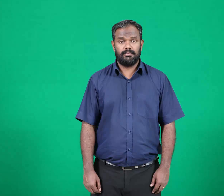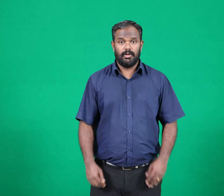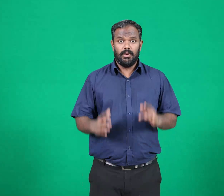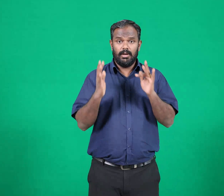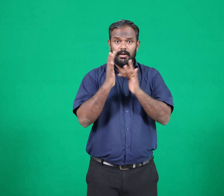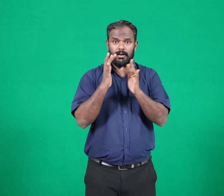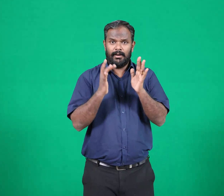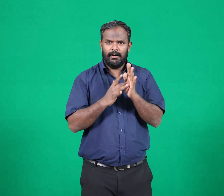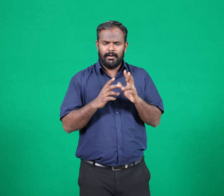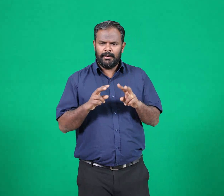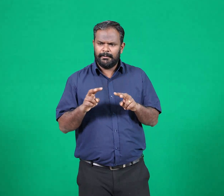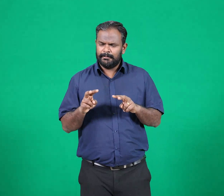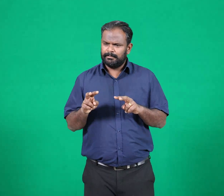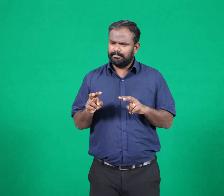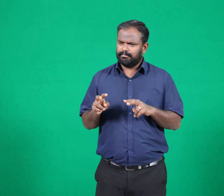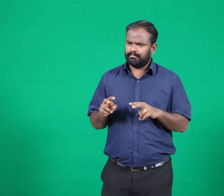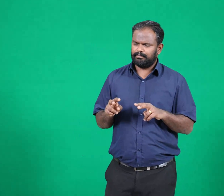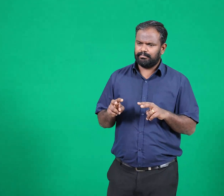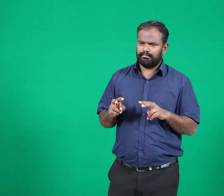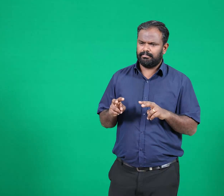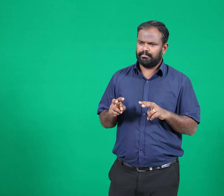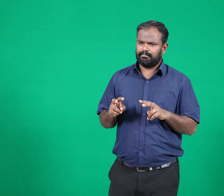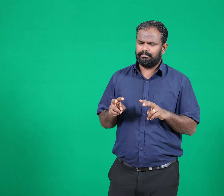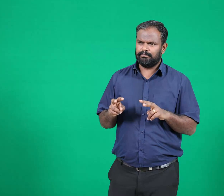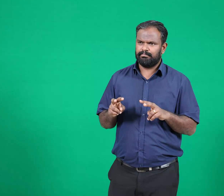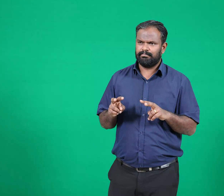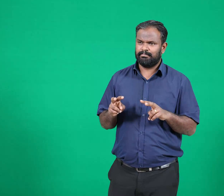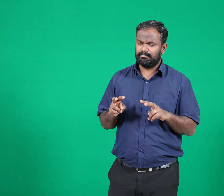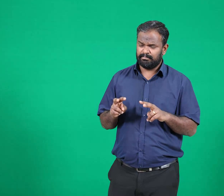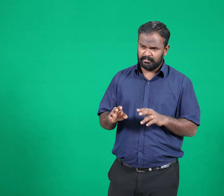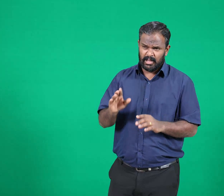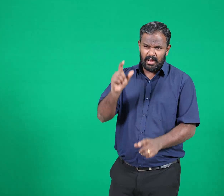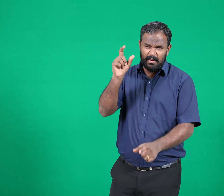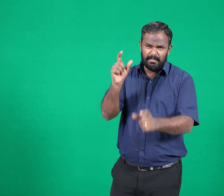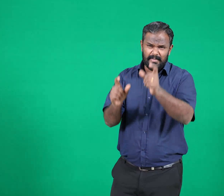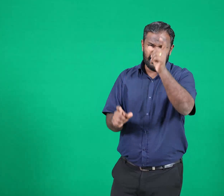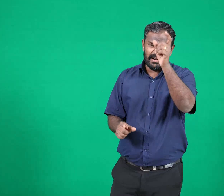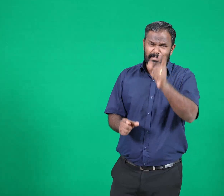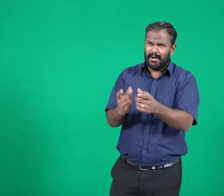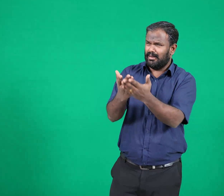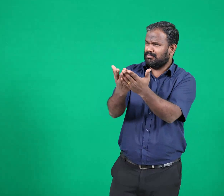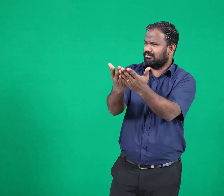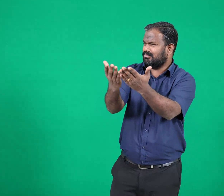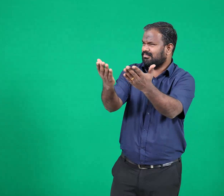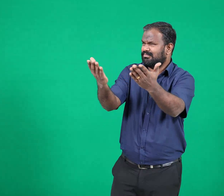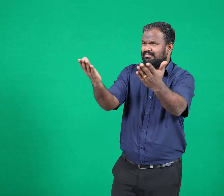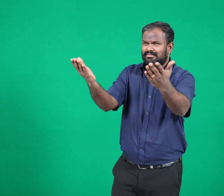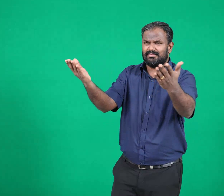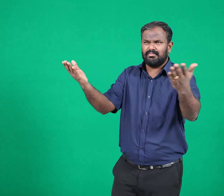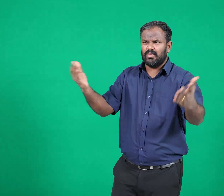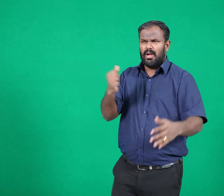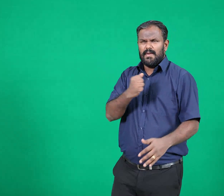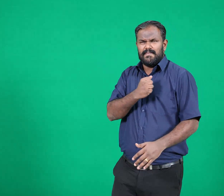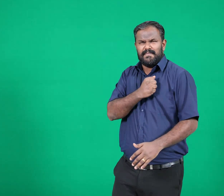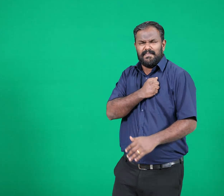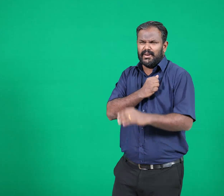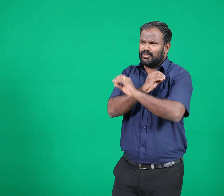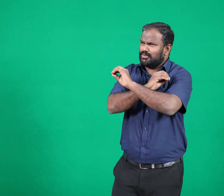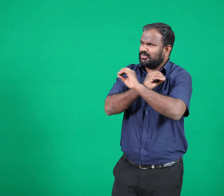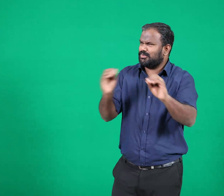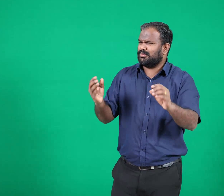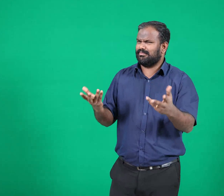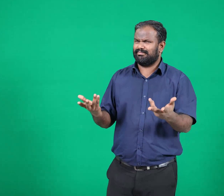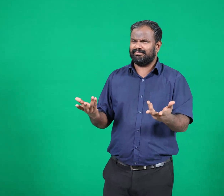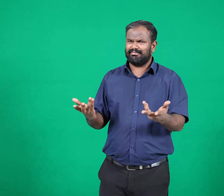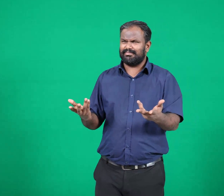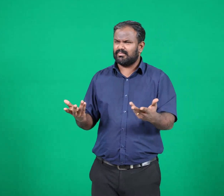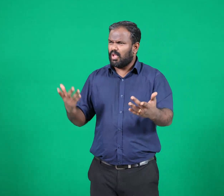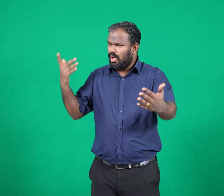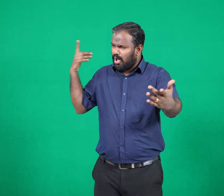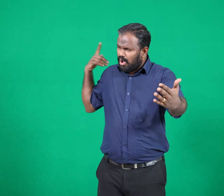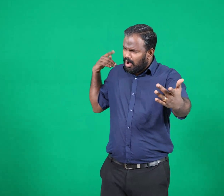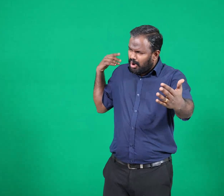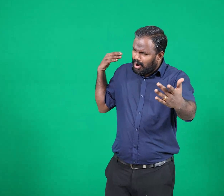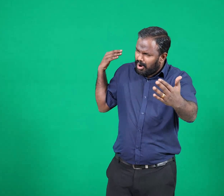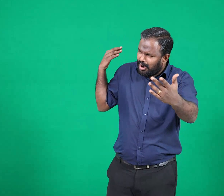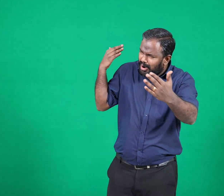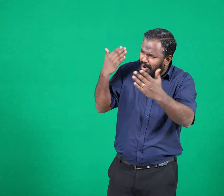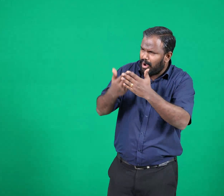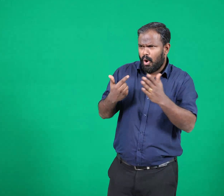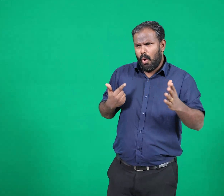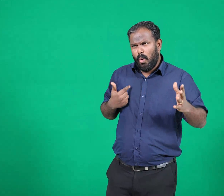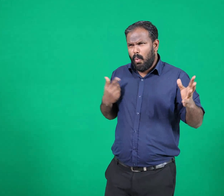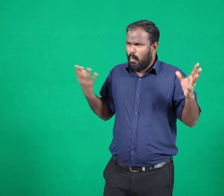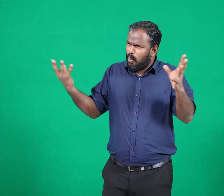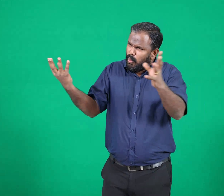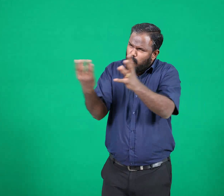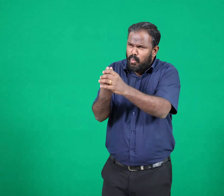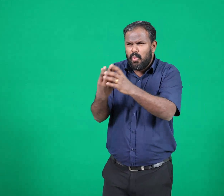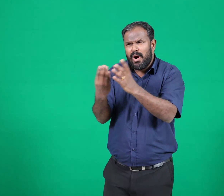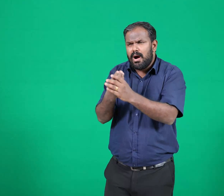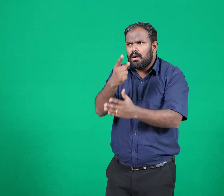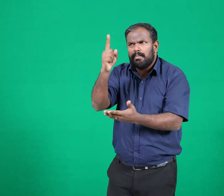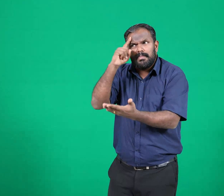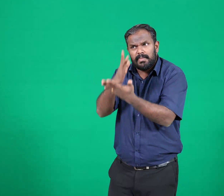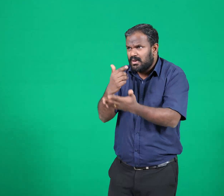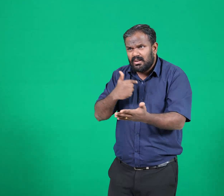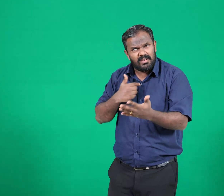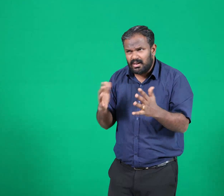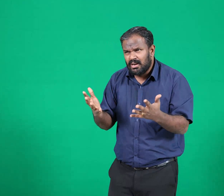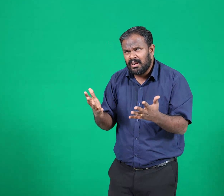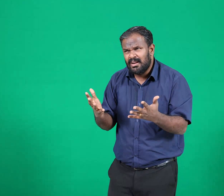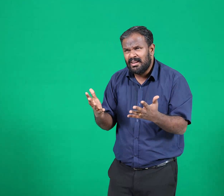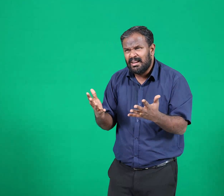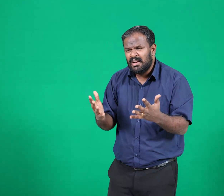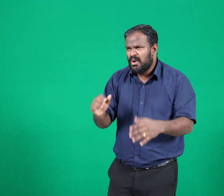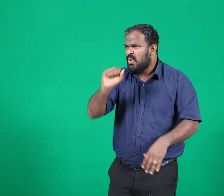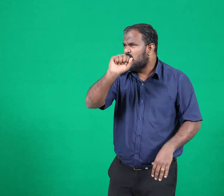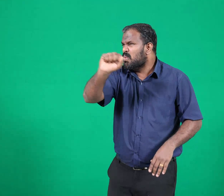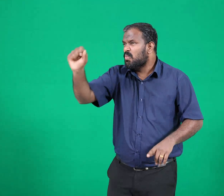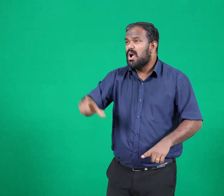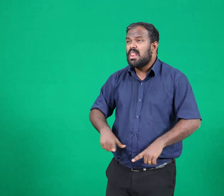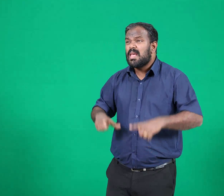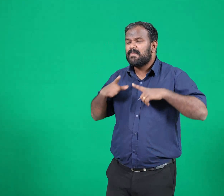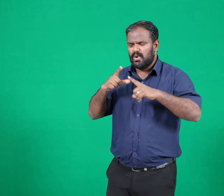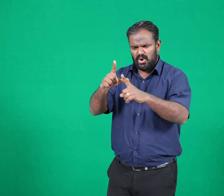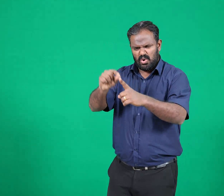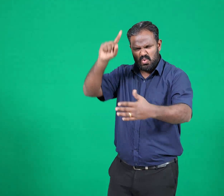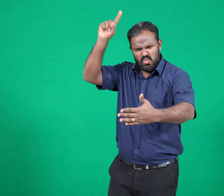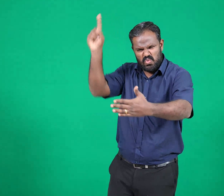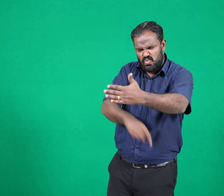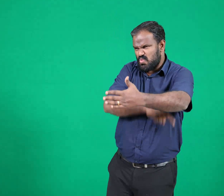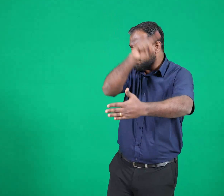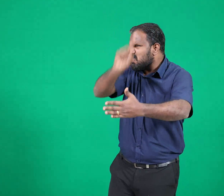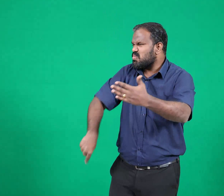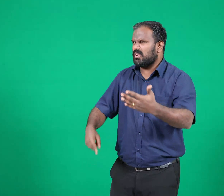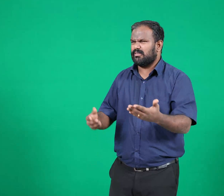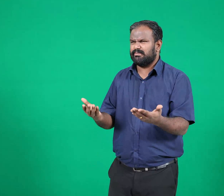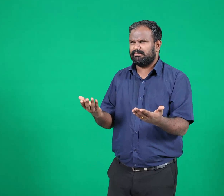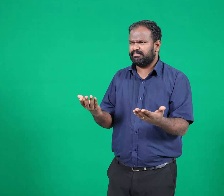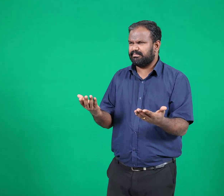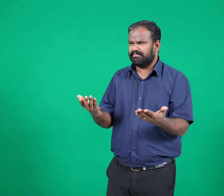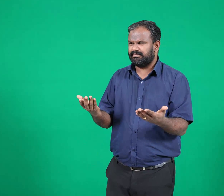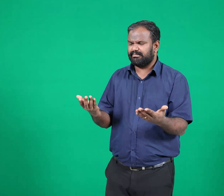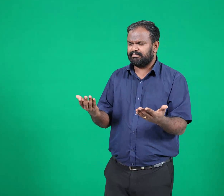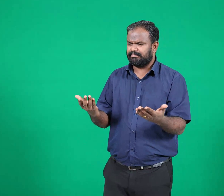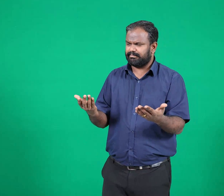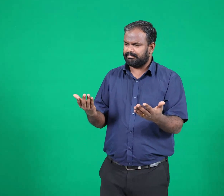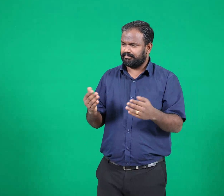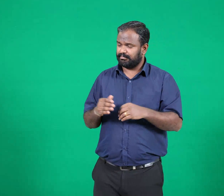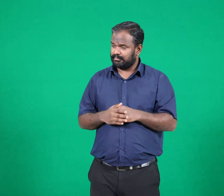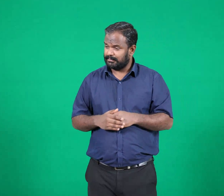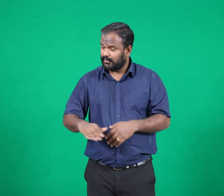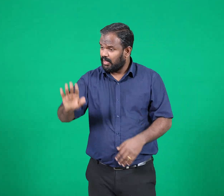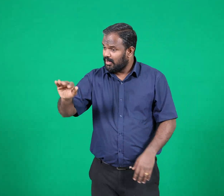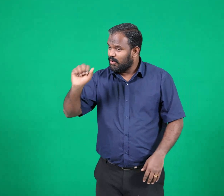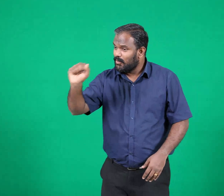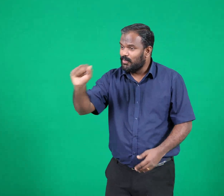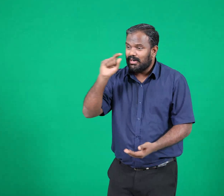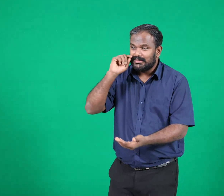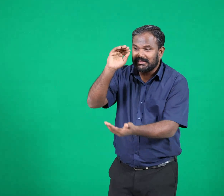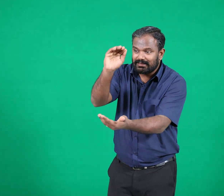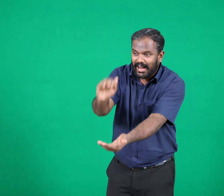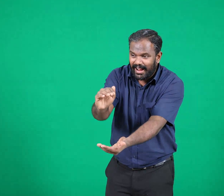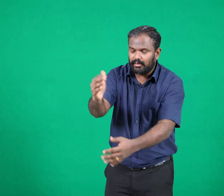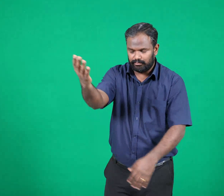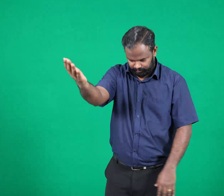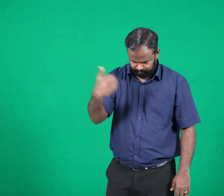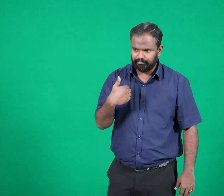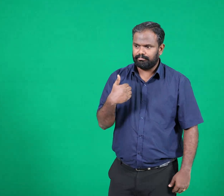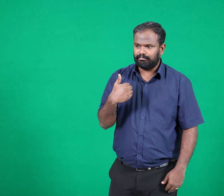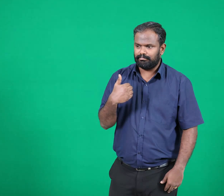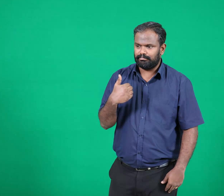"O unbelieving and perverse generation!" Jesus replied. " How long must I remain with you and put up with you? Bring your son here."